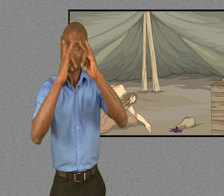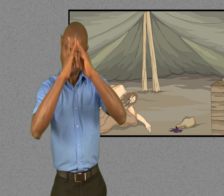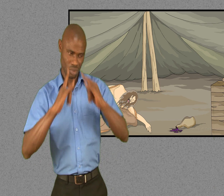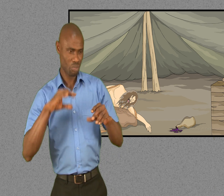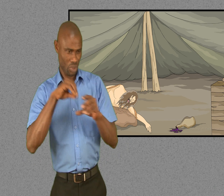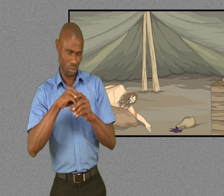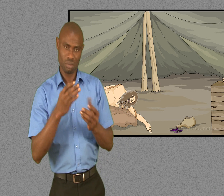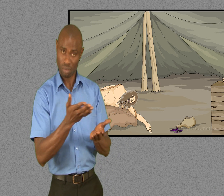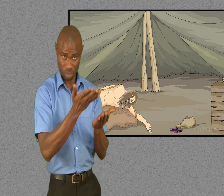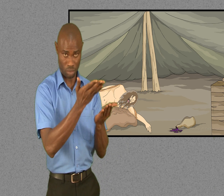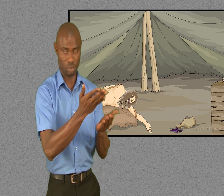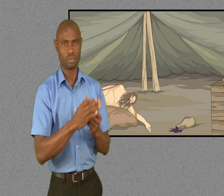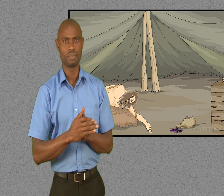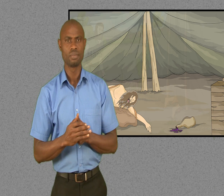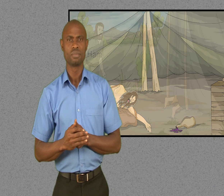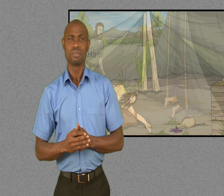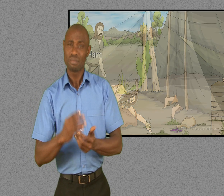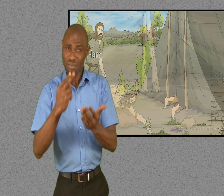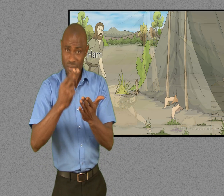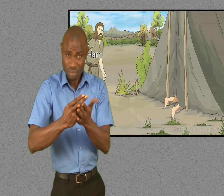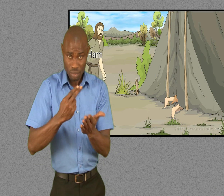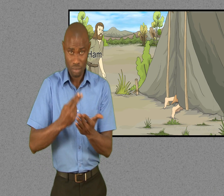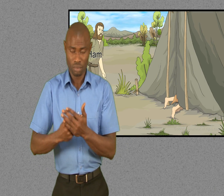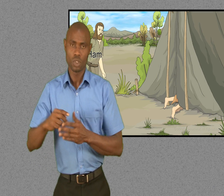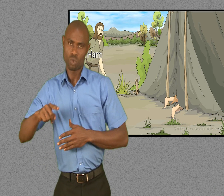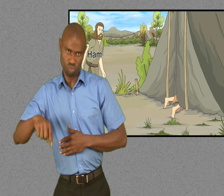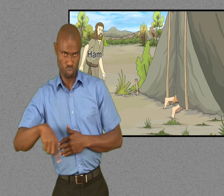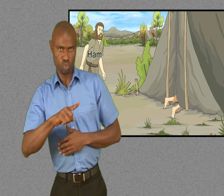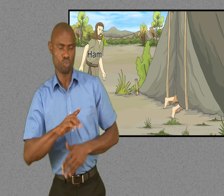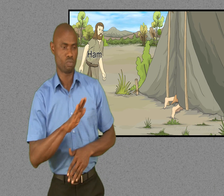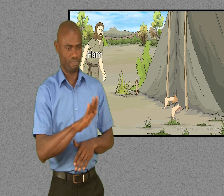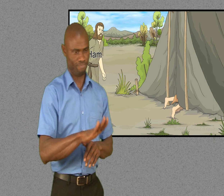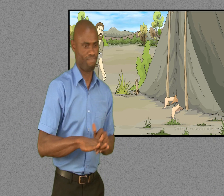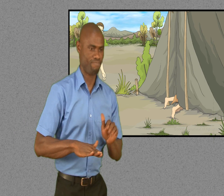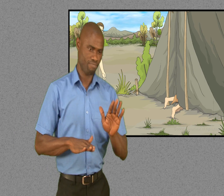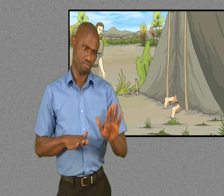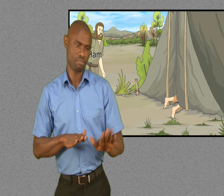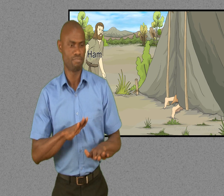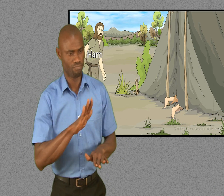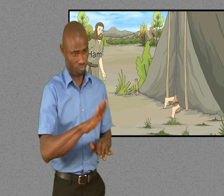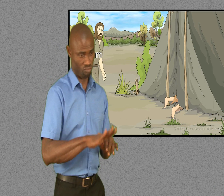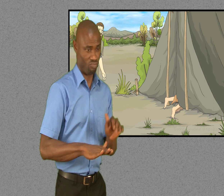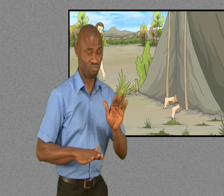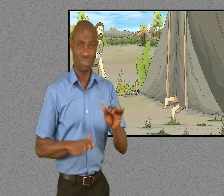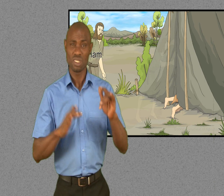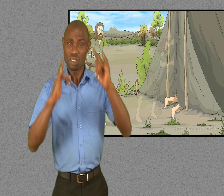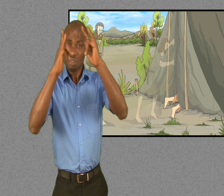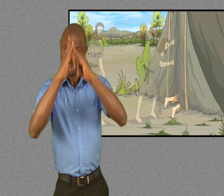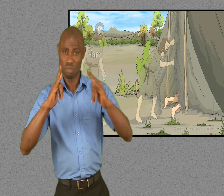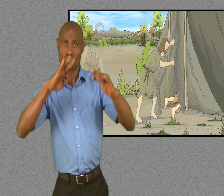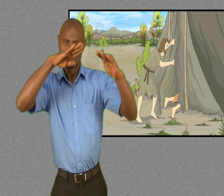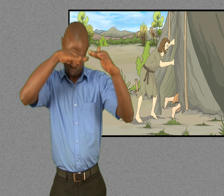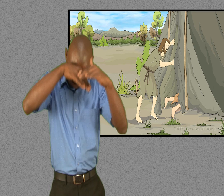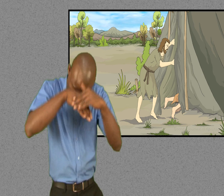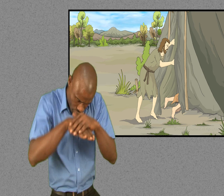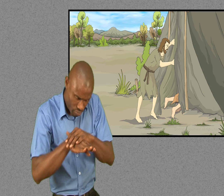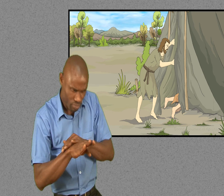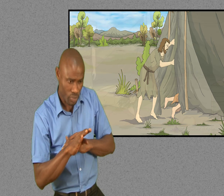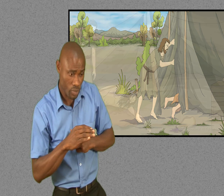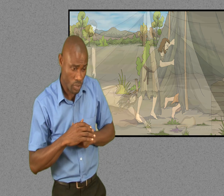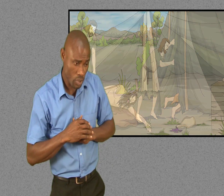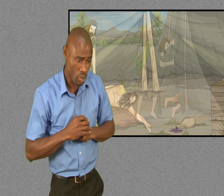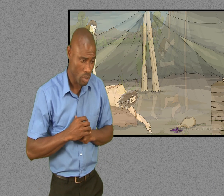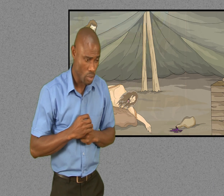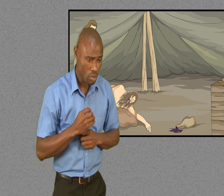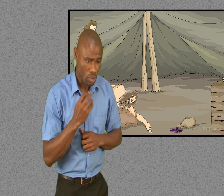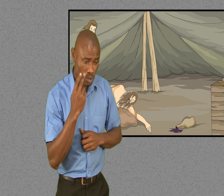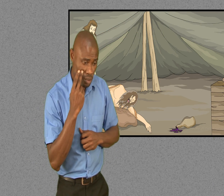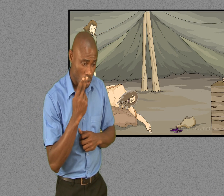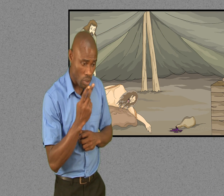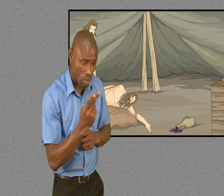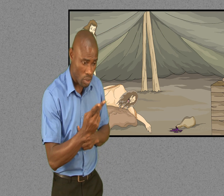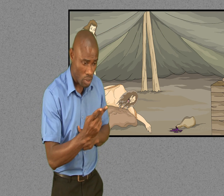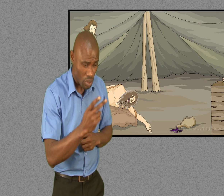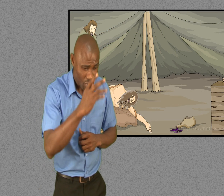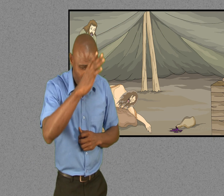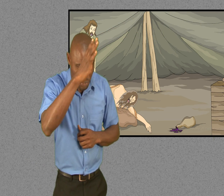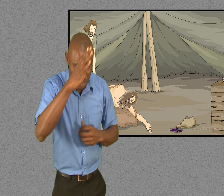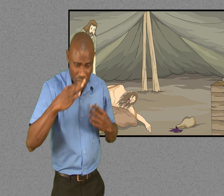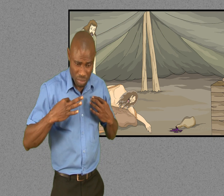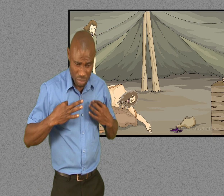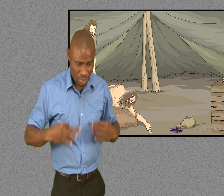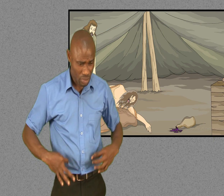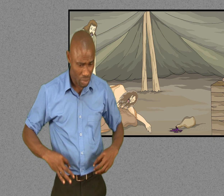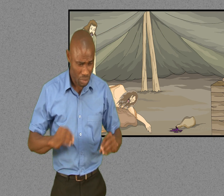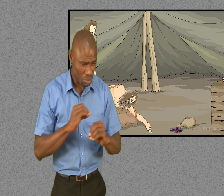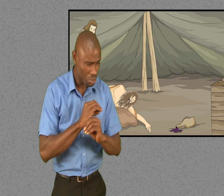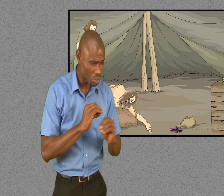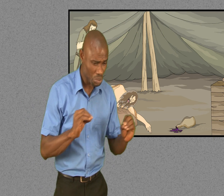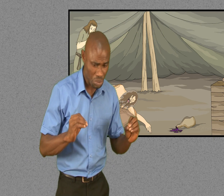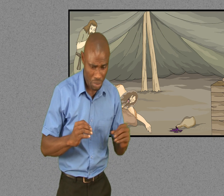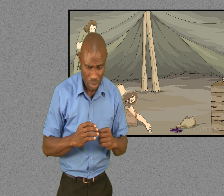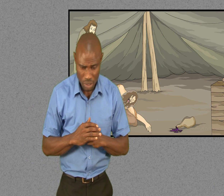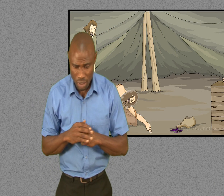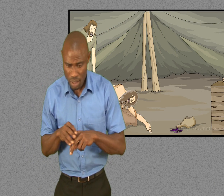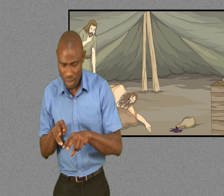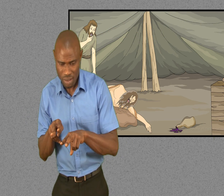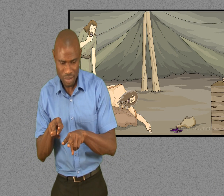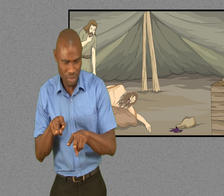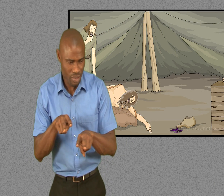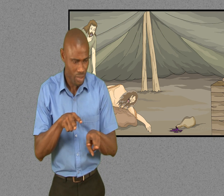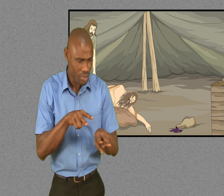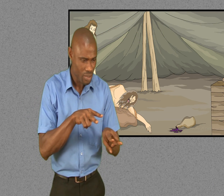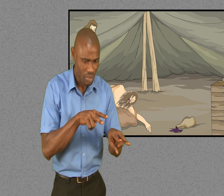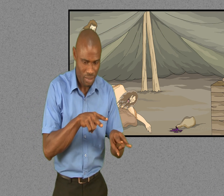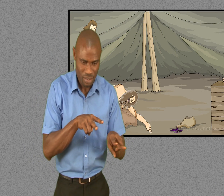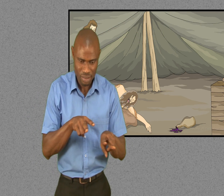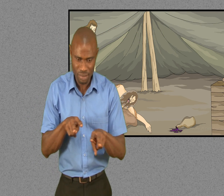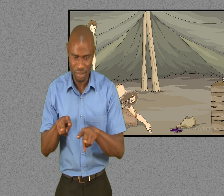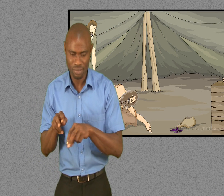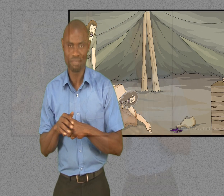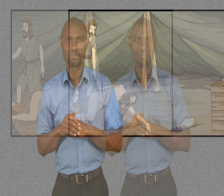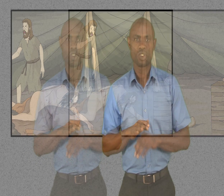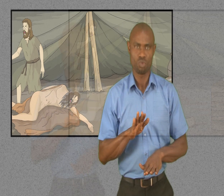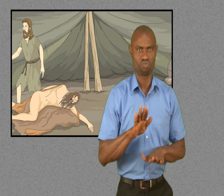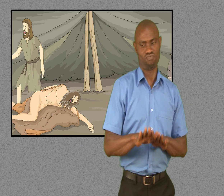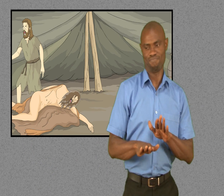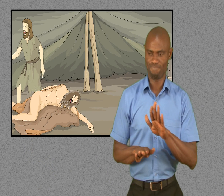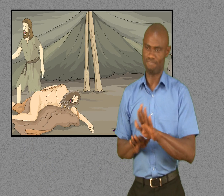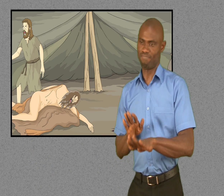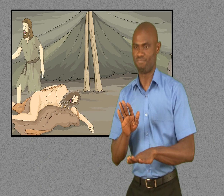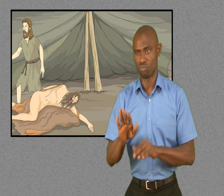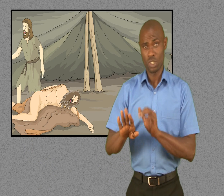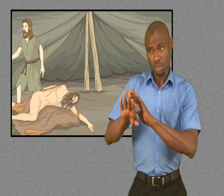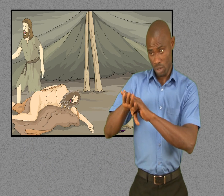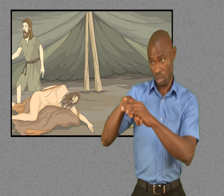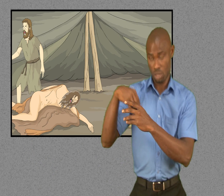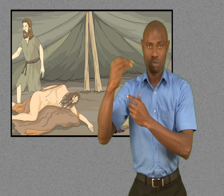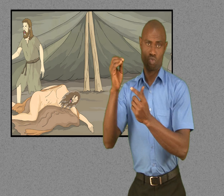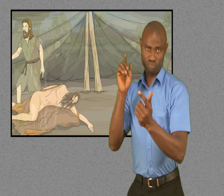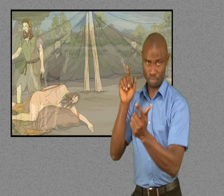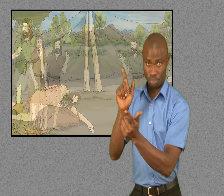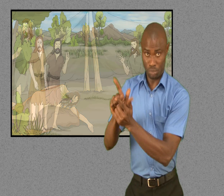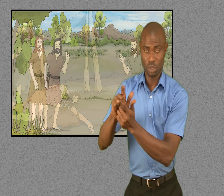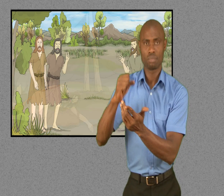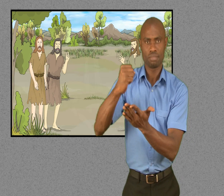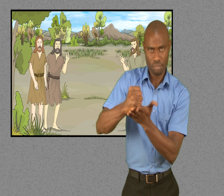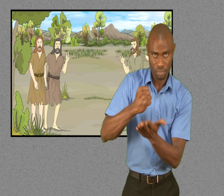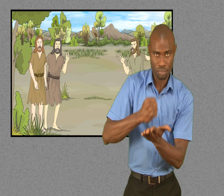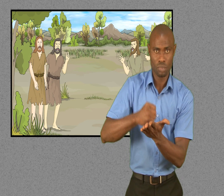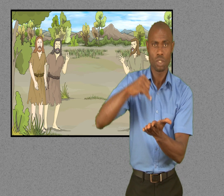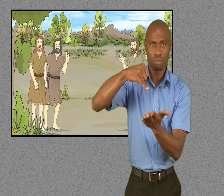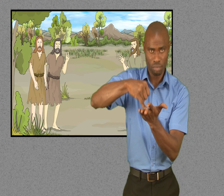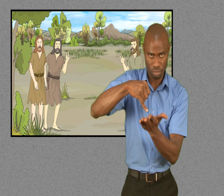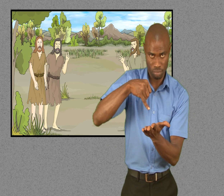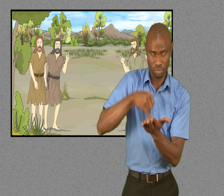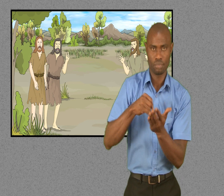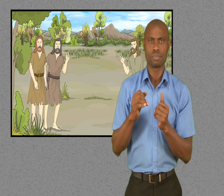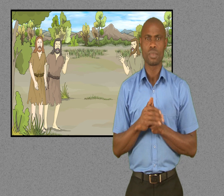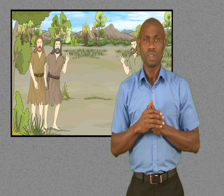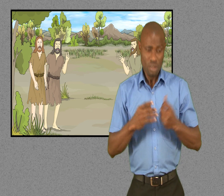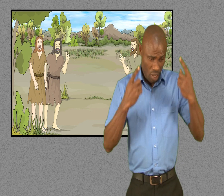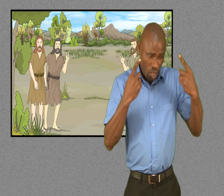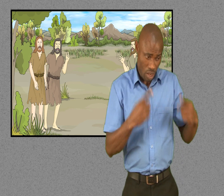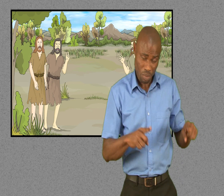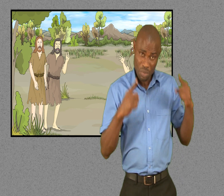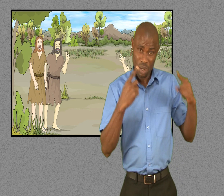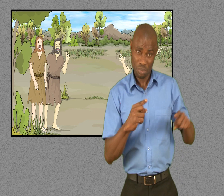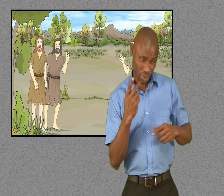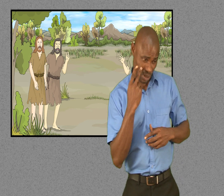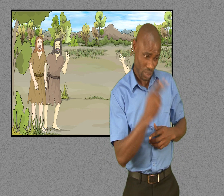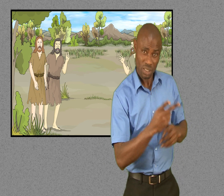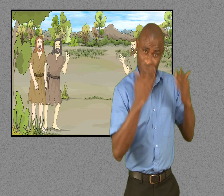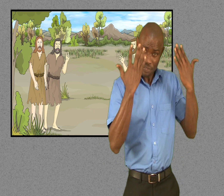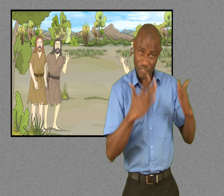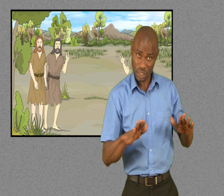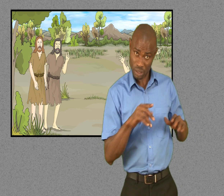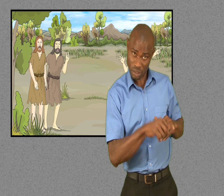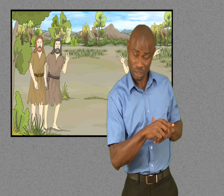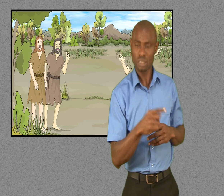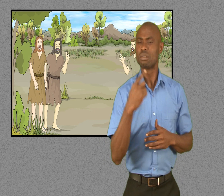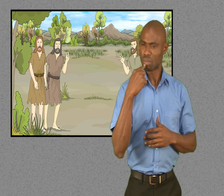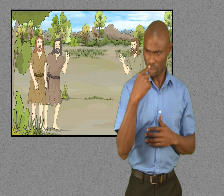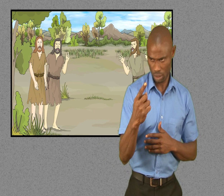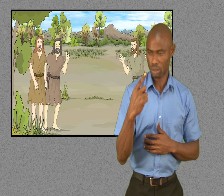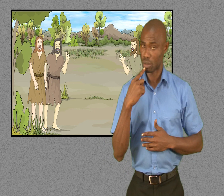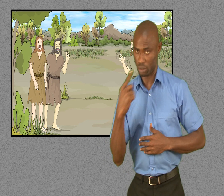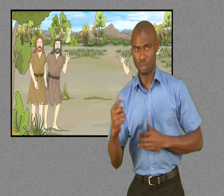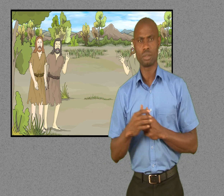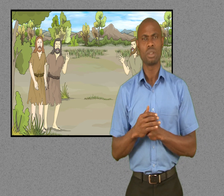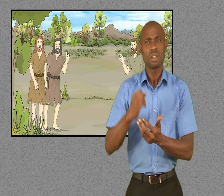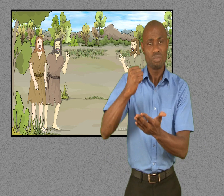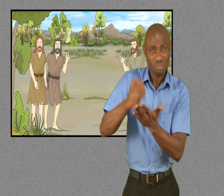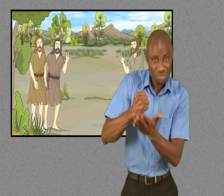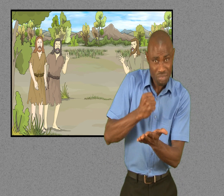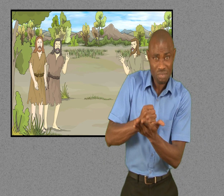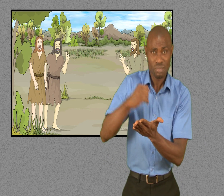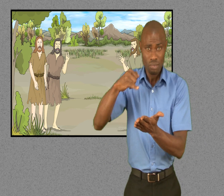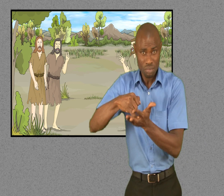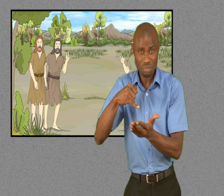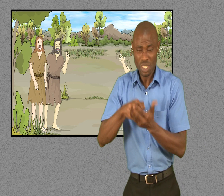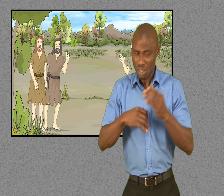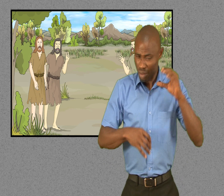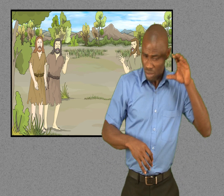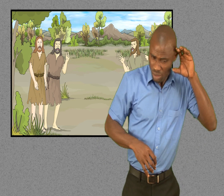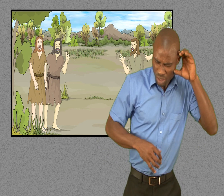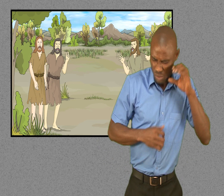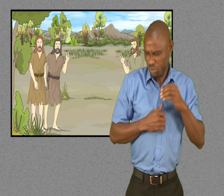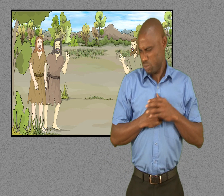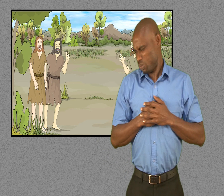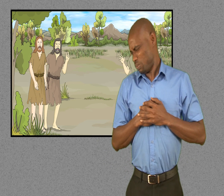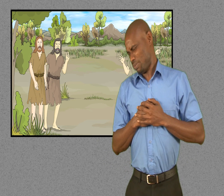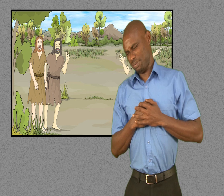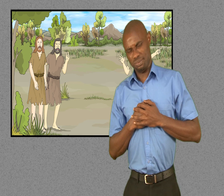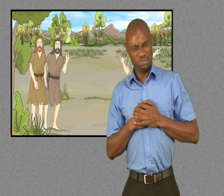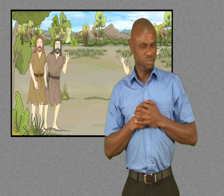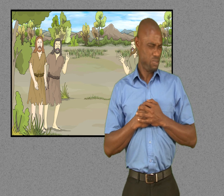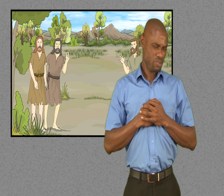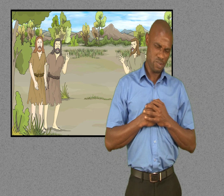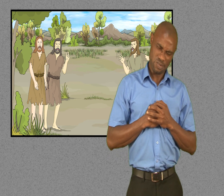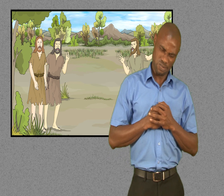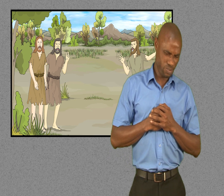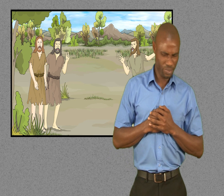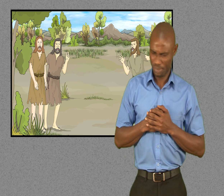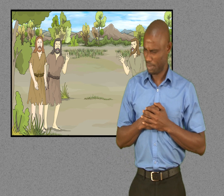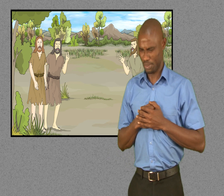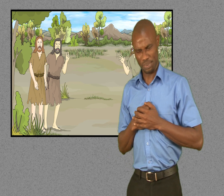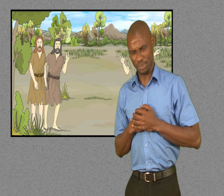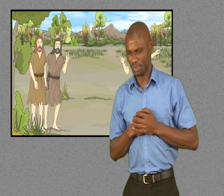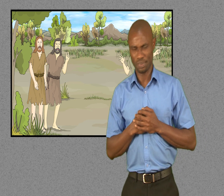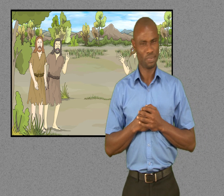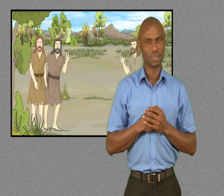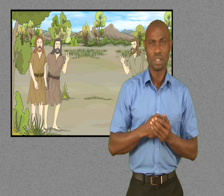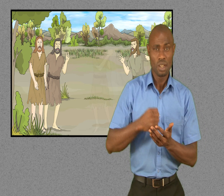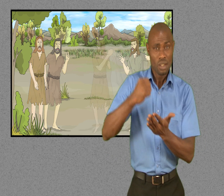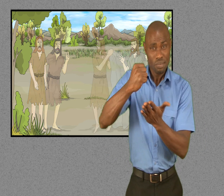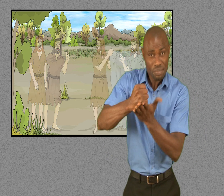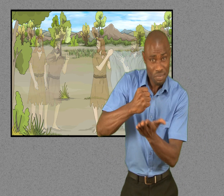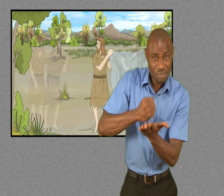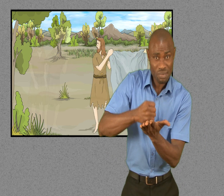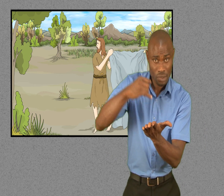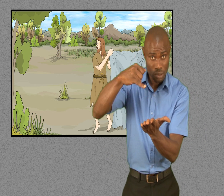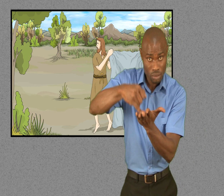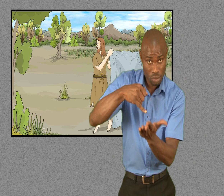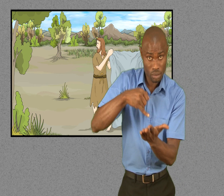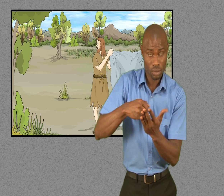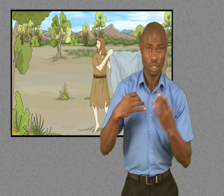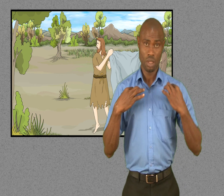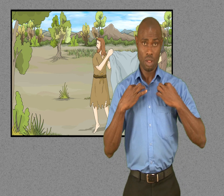And Ham, the father of Canaan, saw his father’s nakedness and told his two brothers outside.